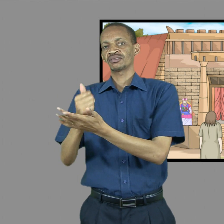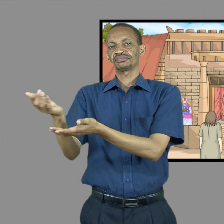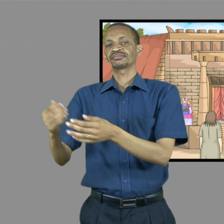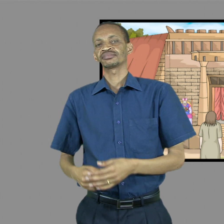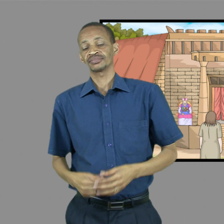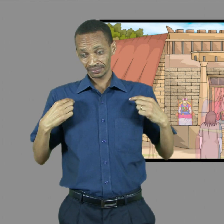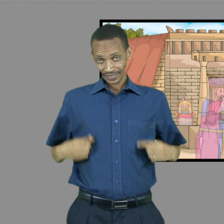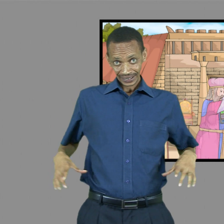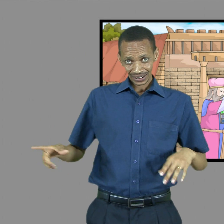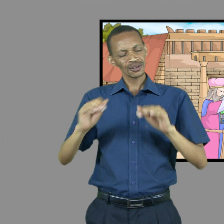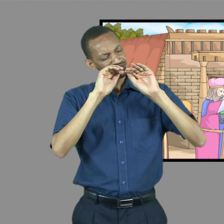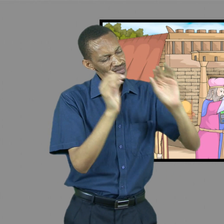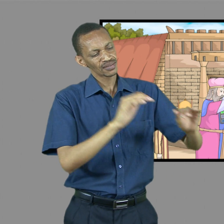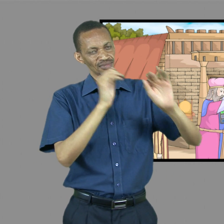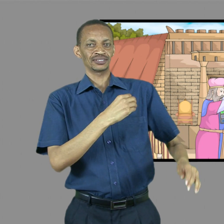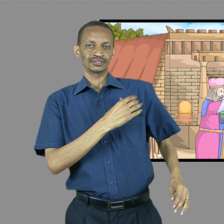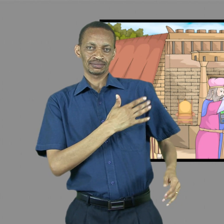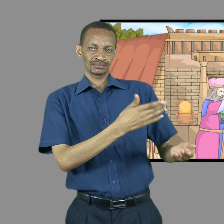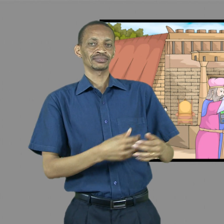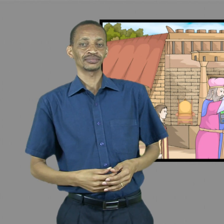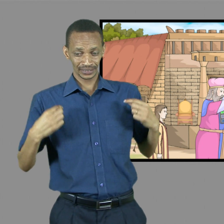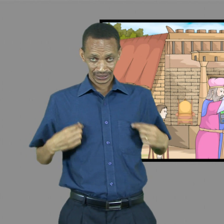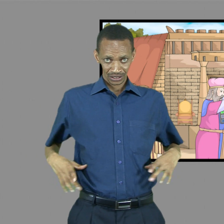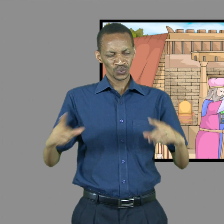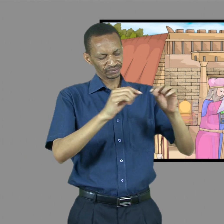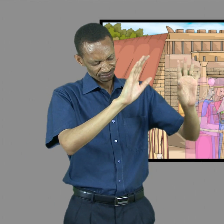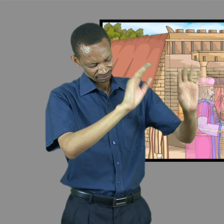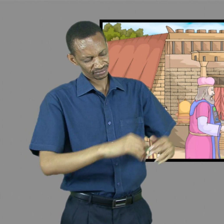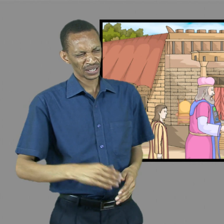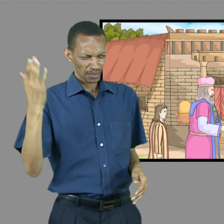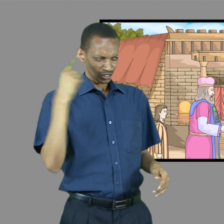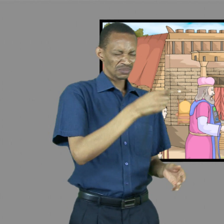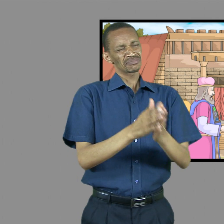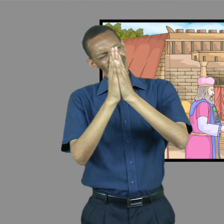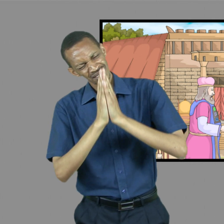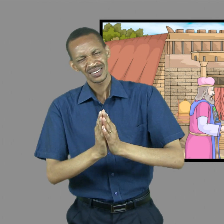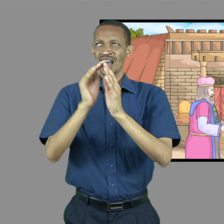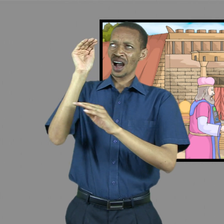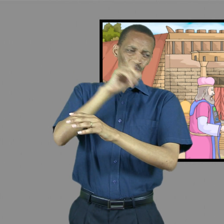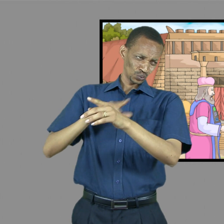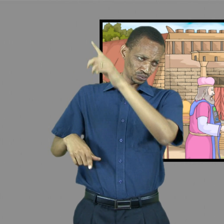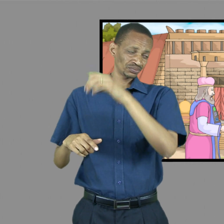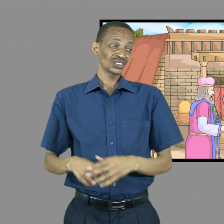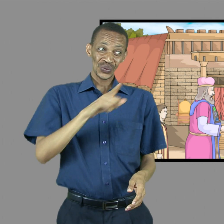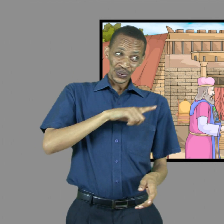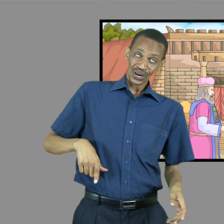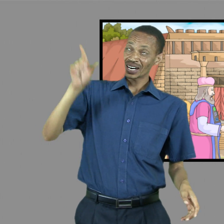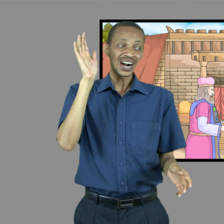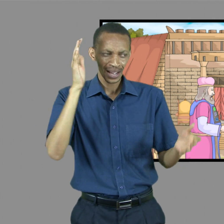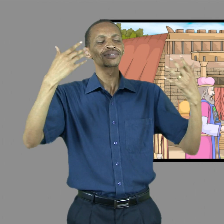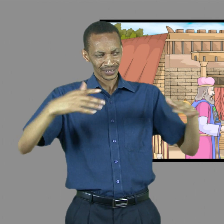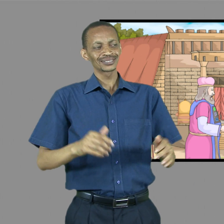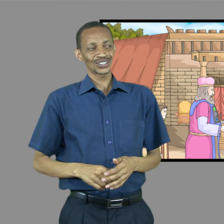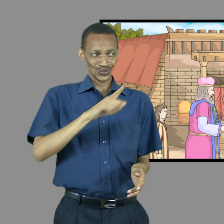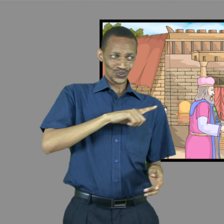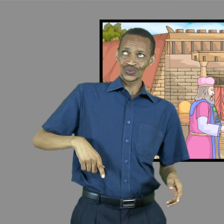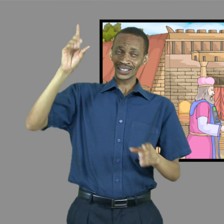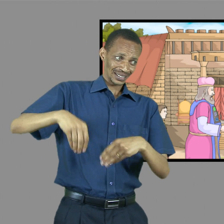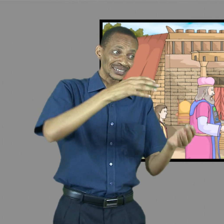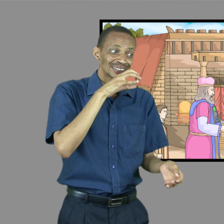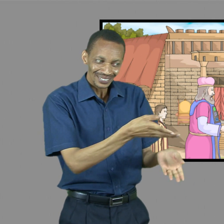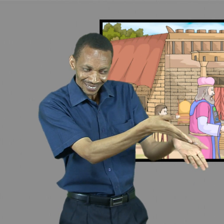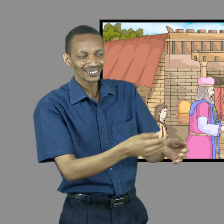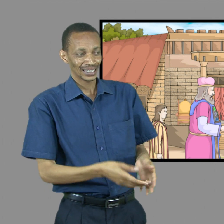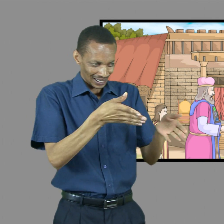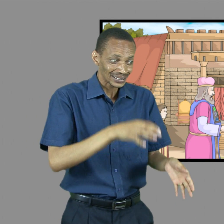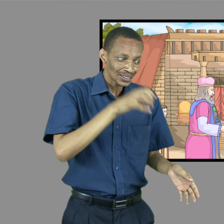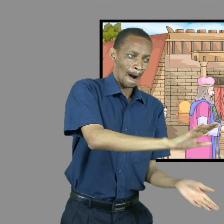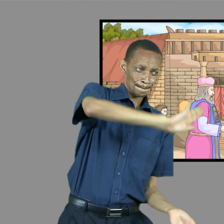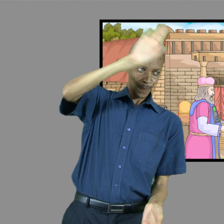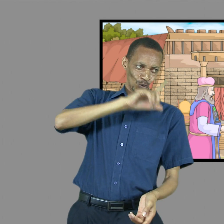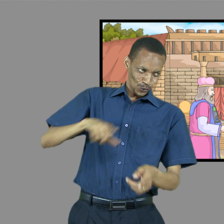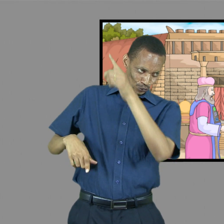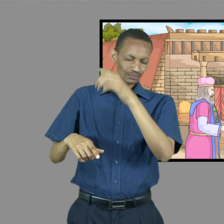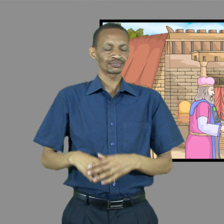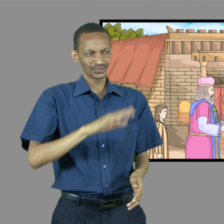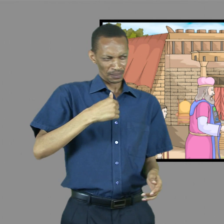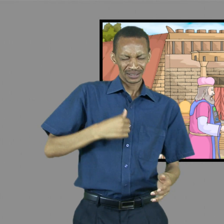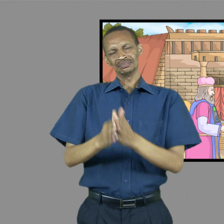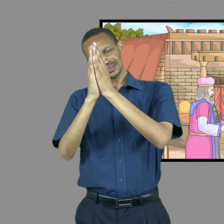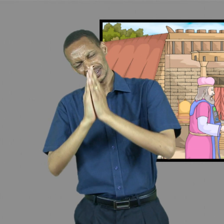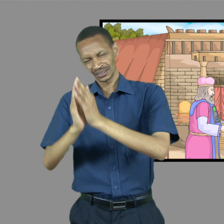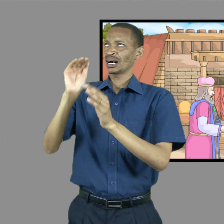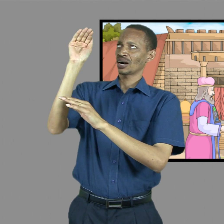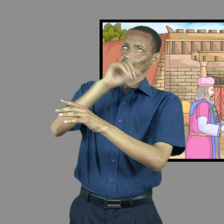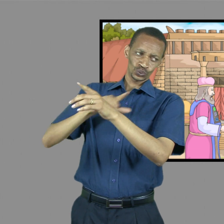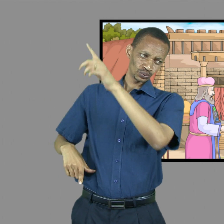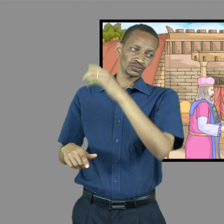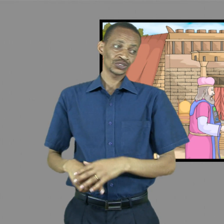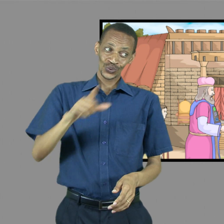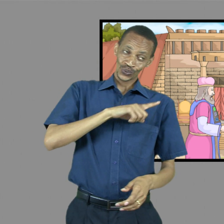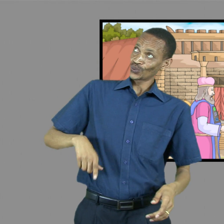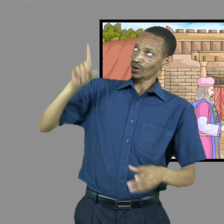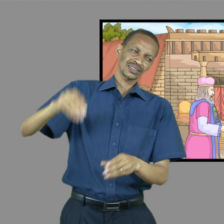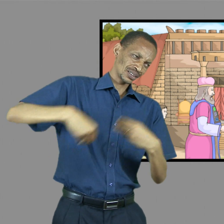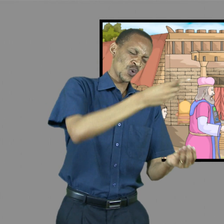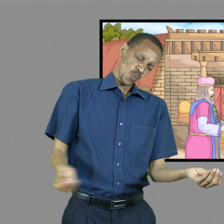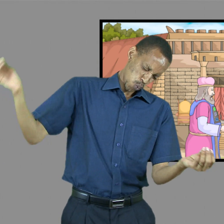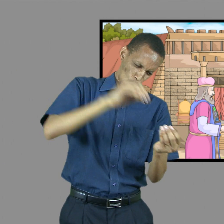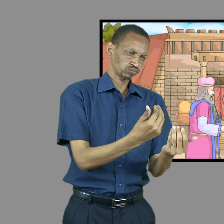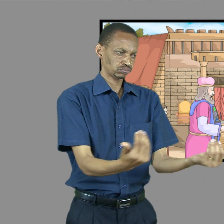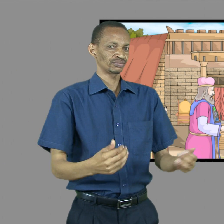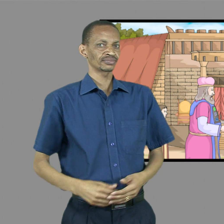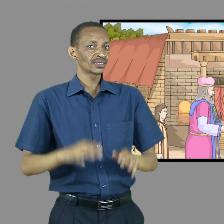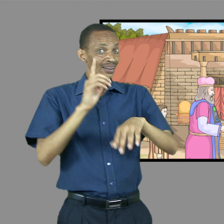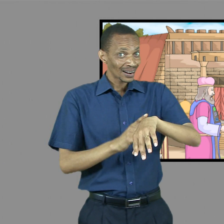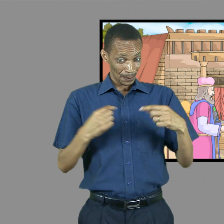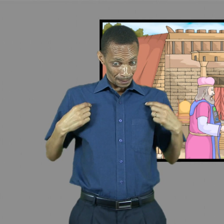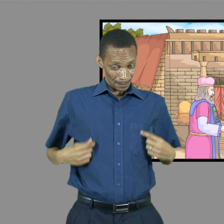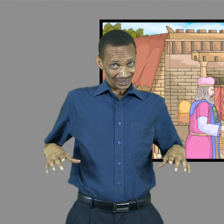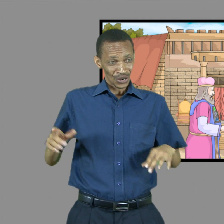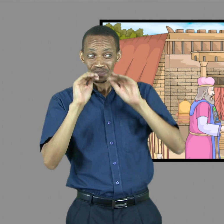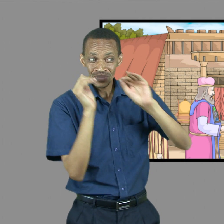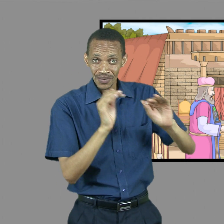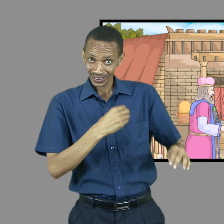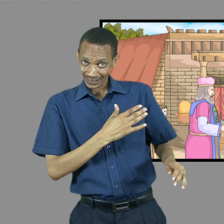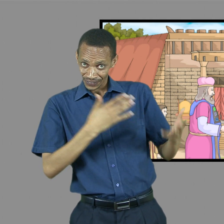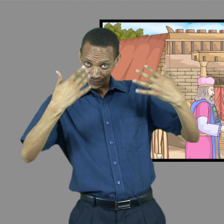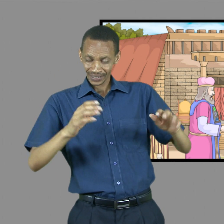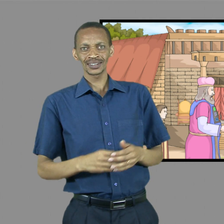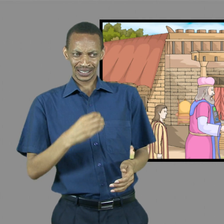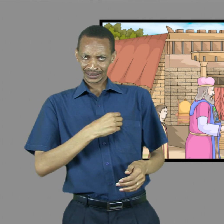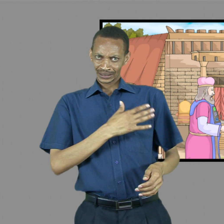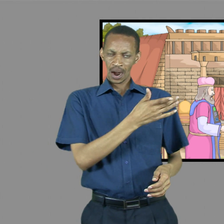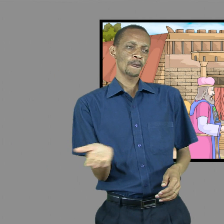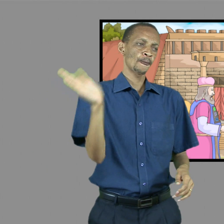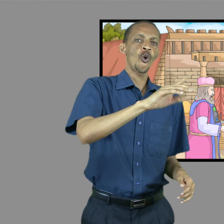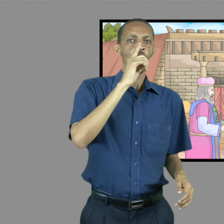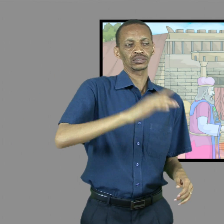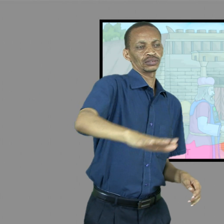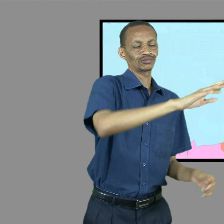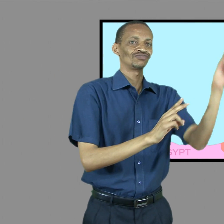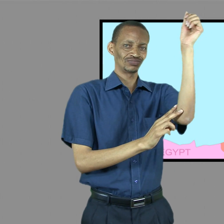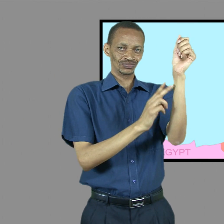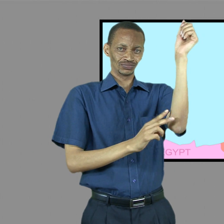And Eli would bless Elkanah and his wife, saying, “May the LORD give you children by this woman in place of the one she dedicated to the LORD.”